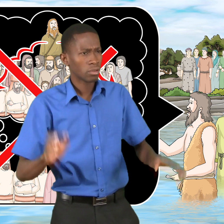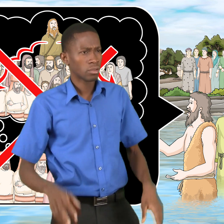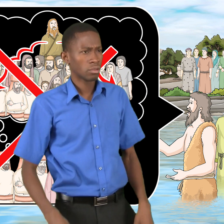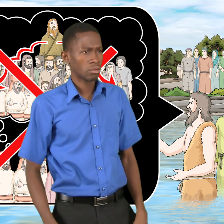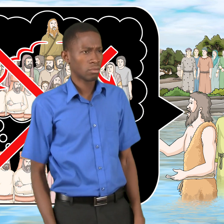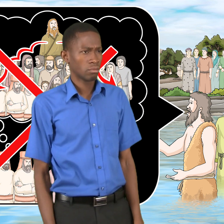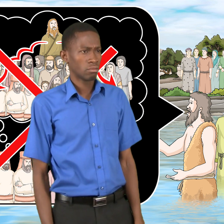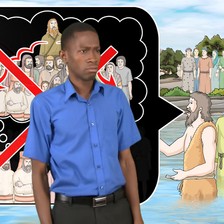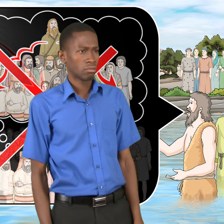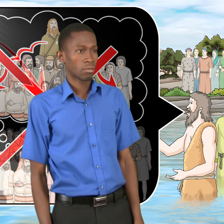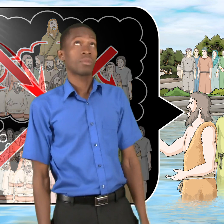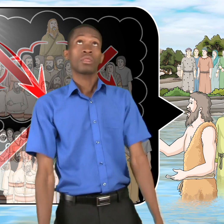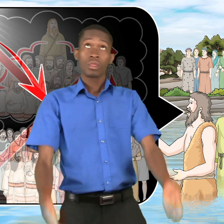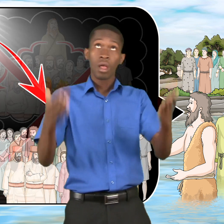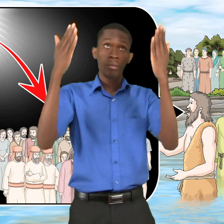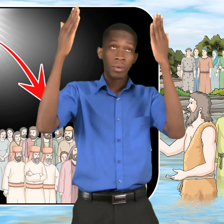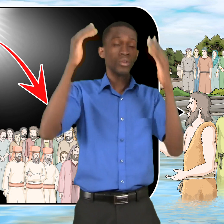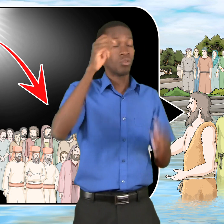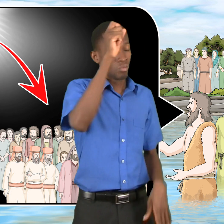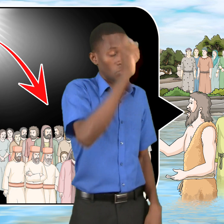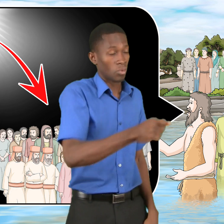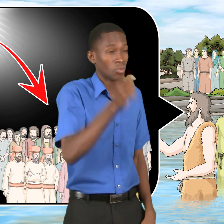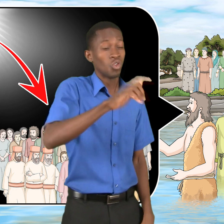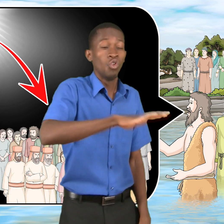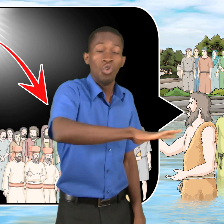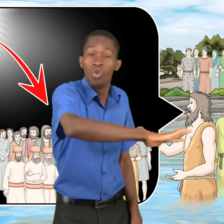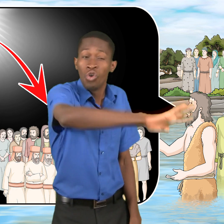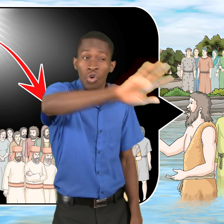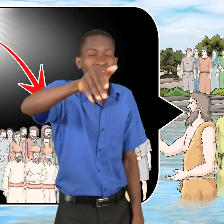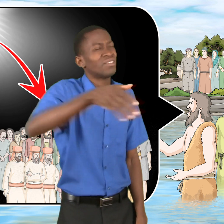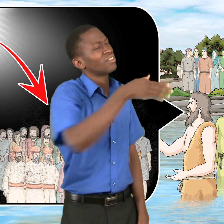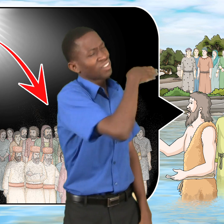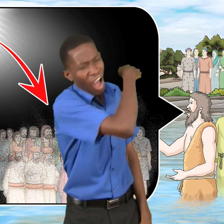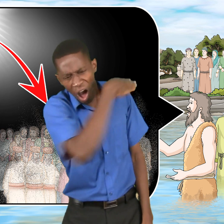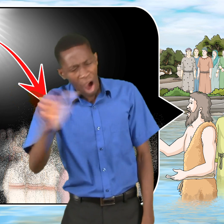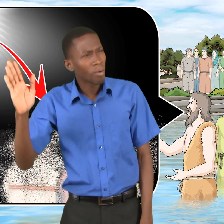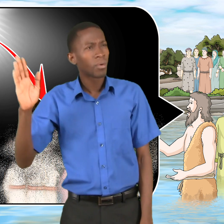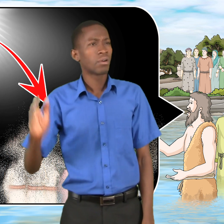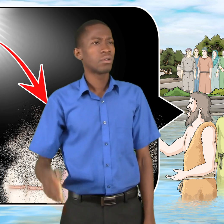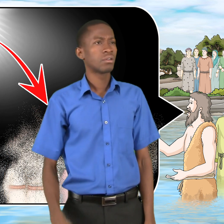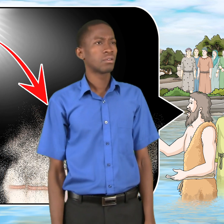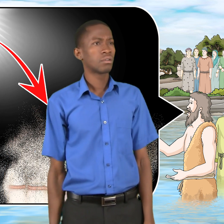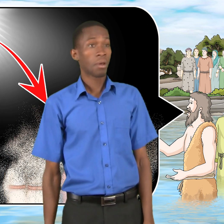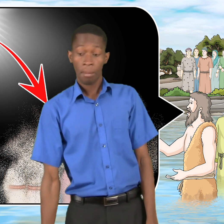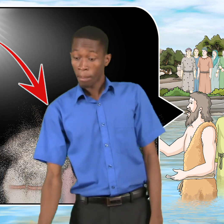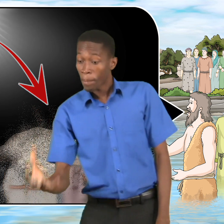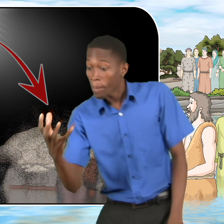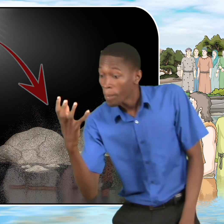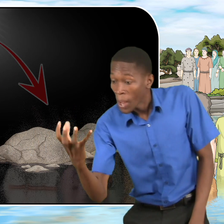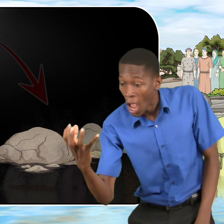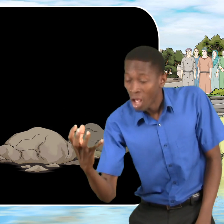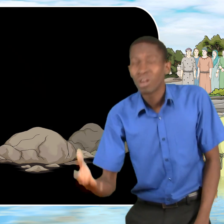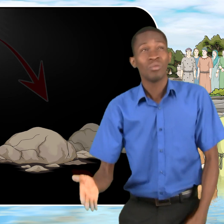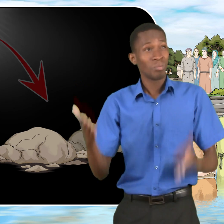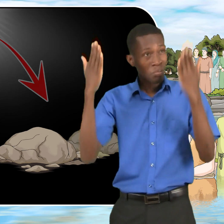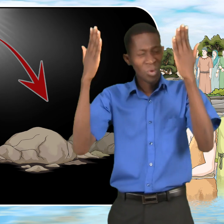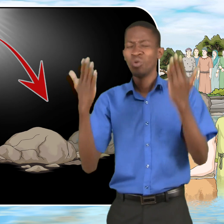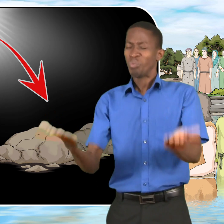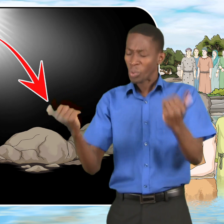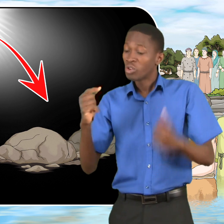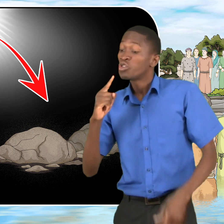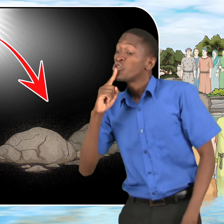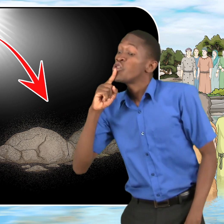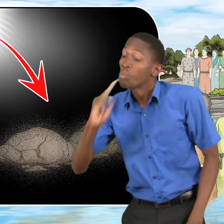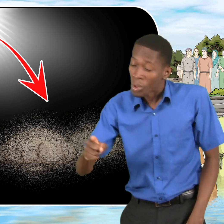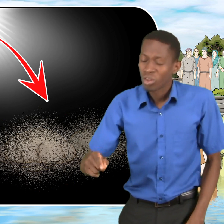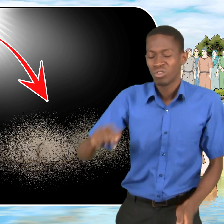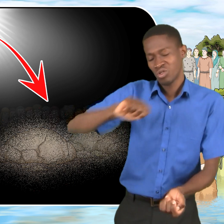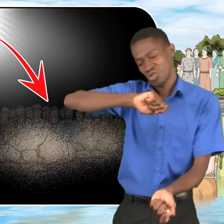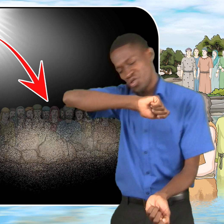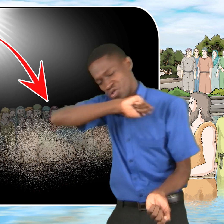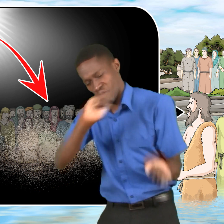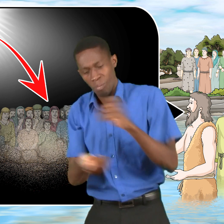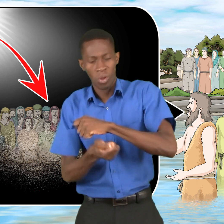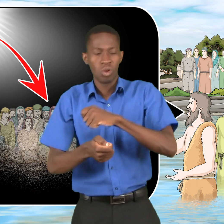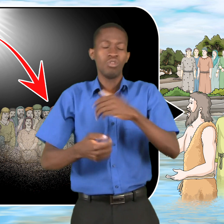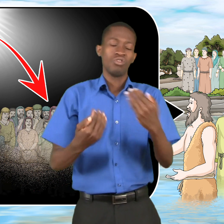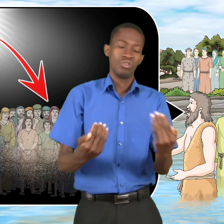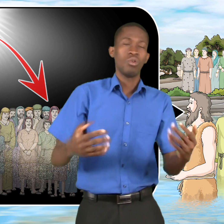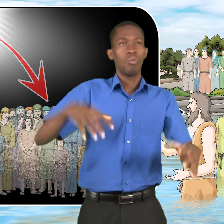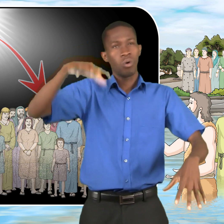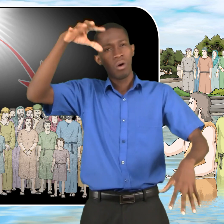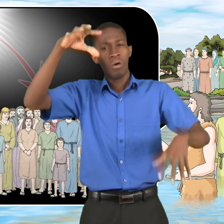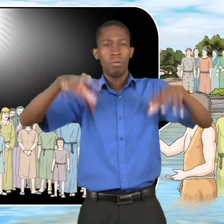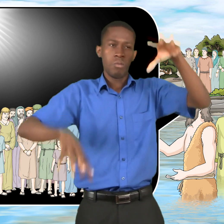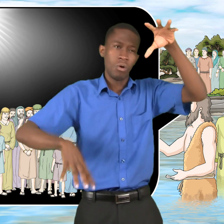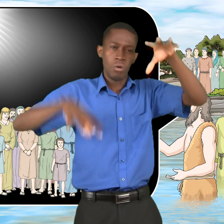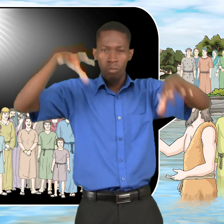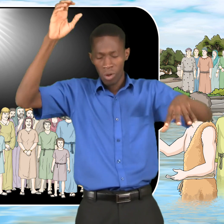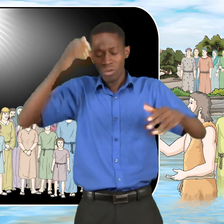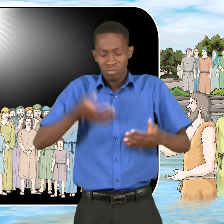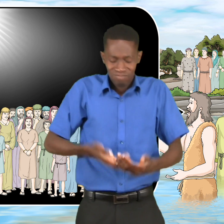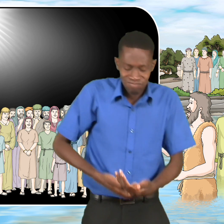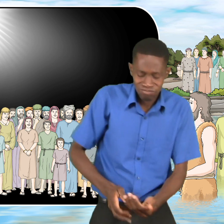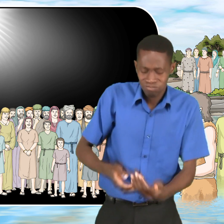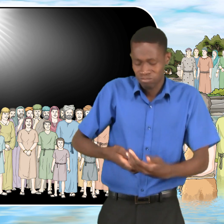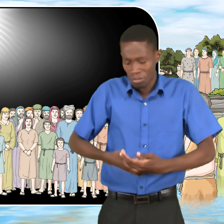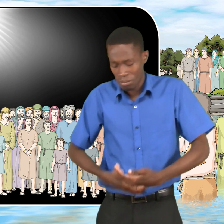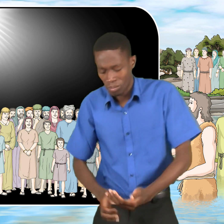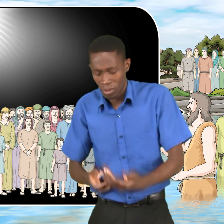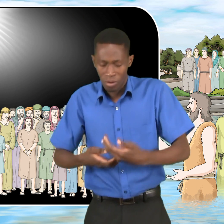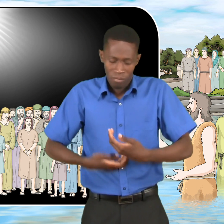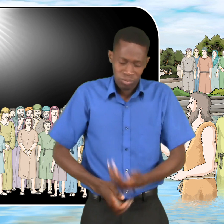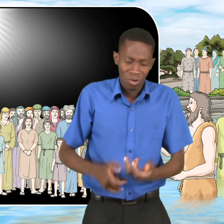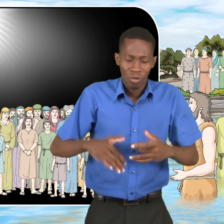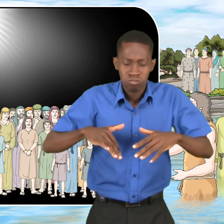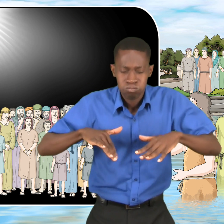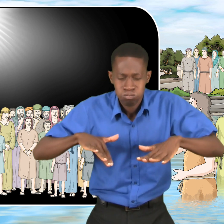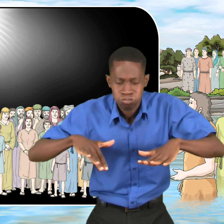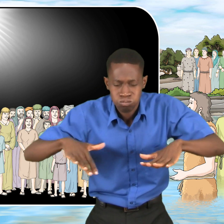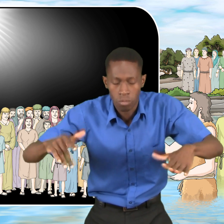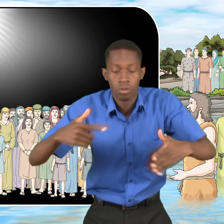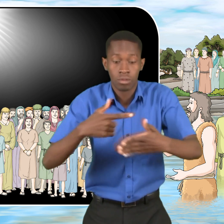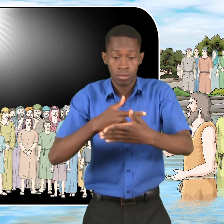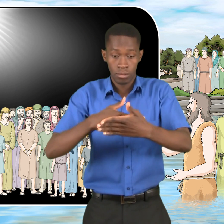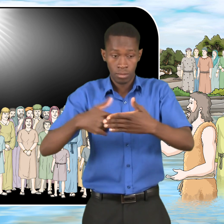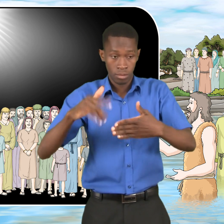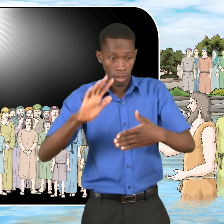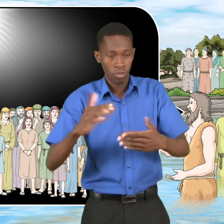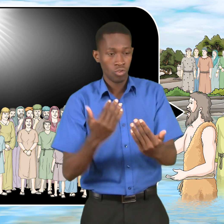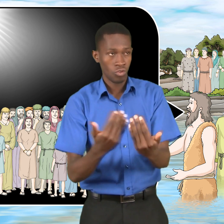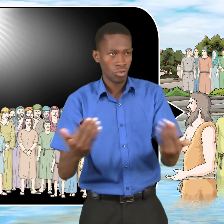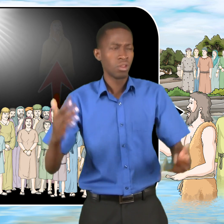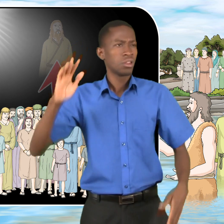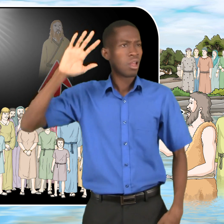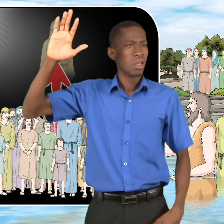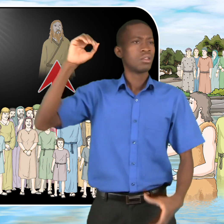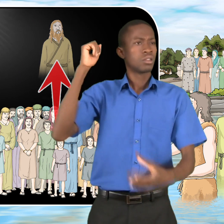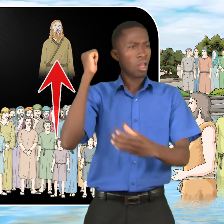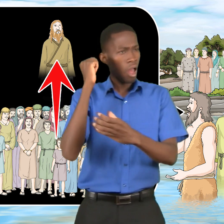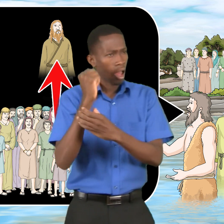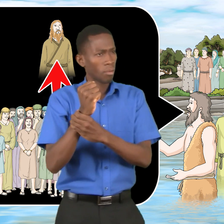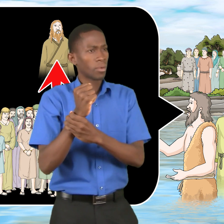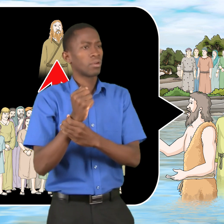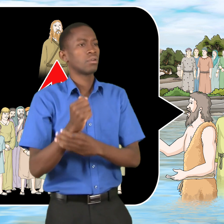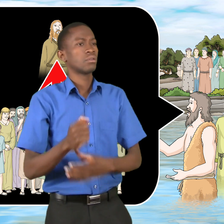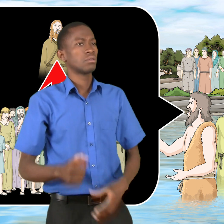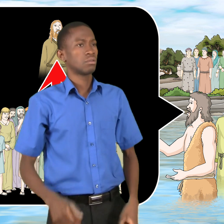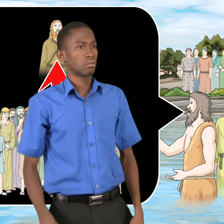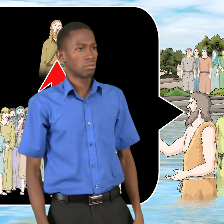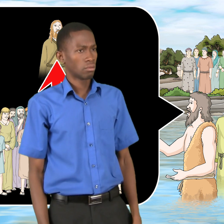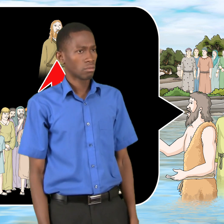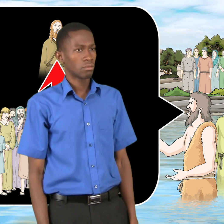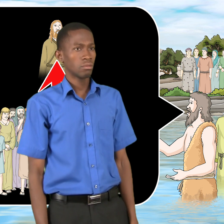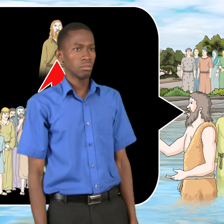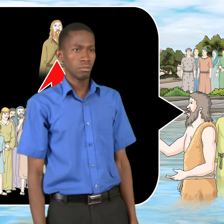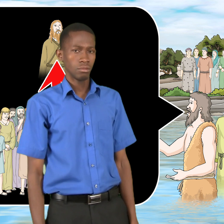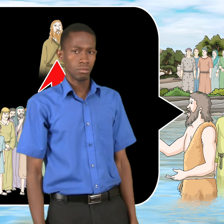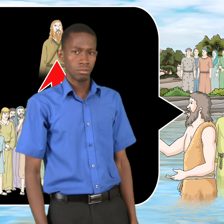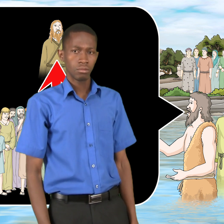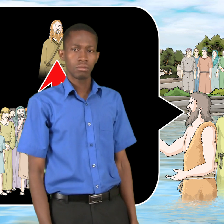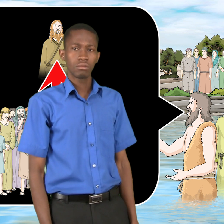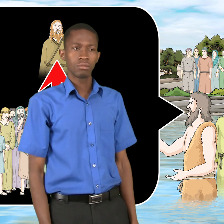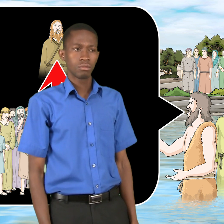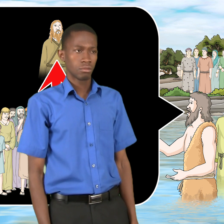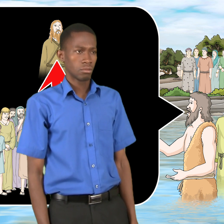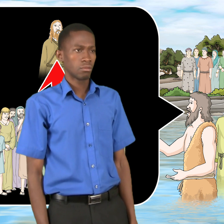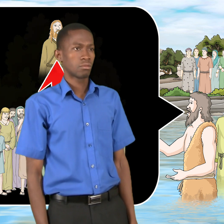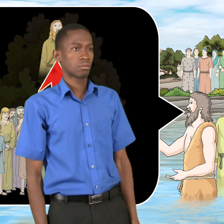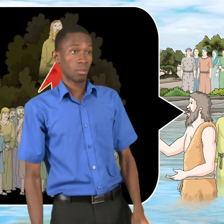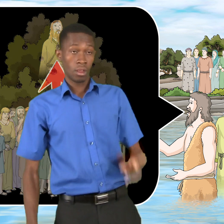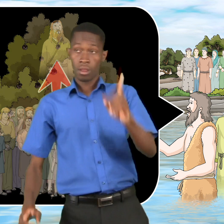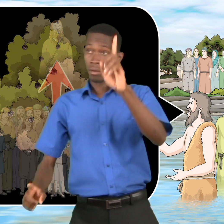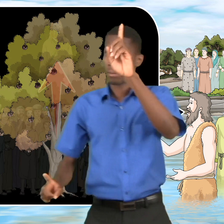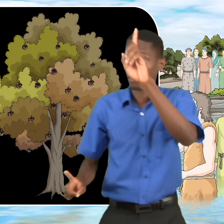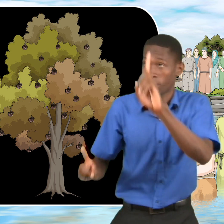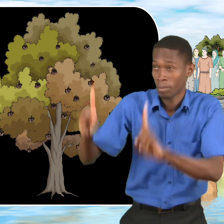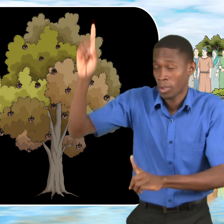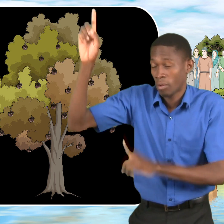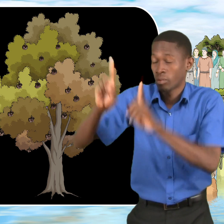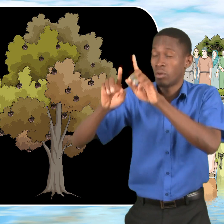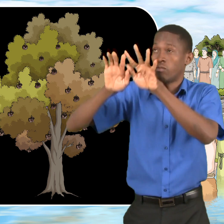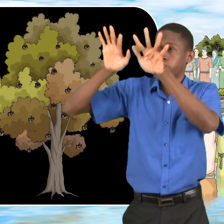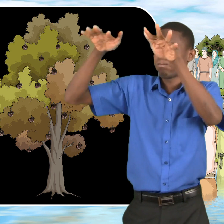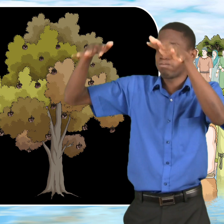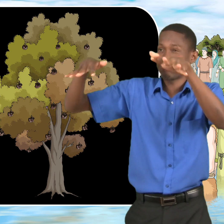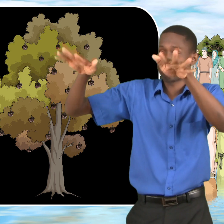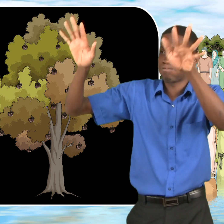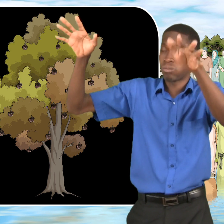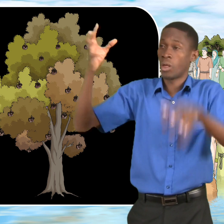For I tell you that out of these stones God can raise up children for Abraham.